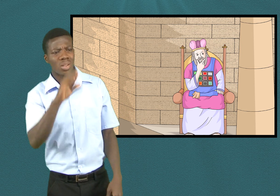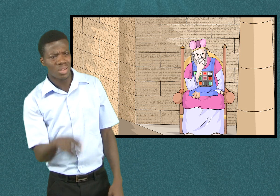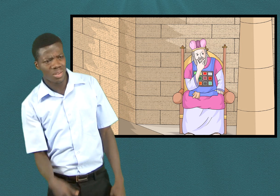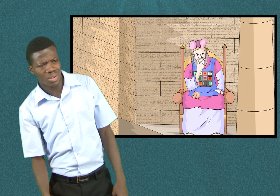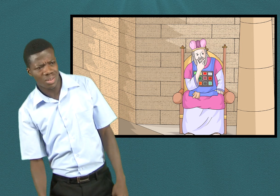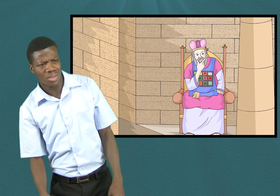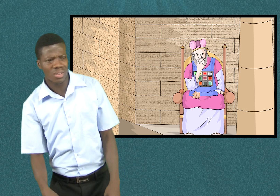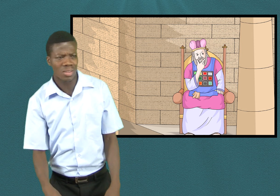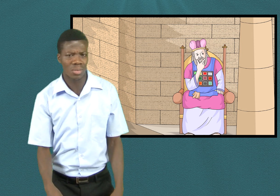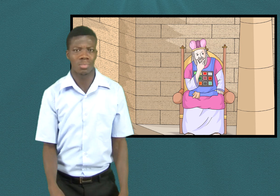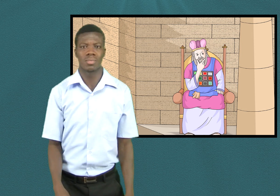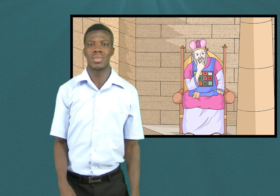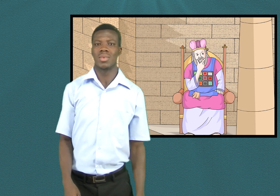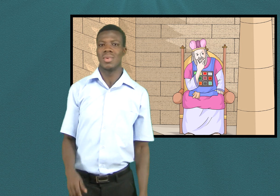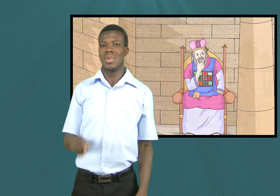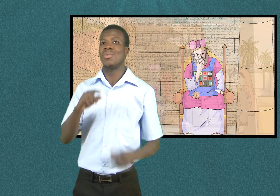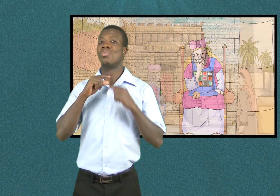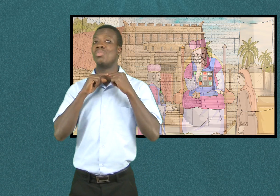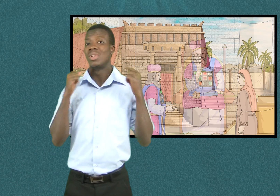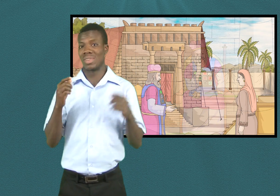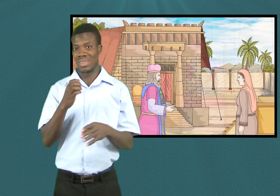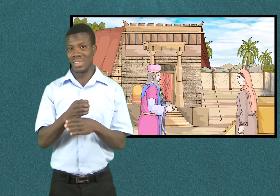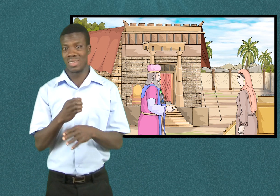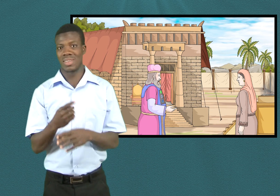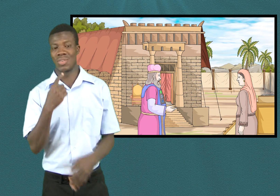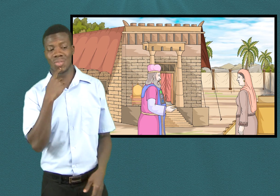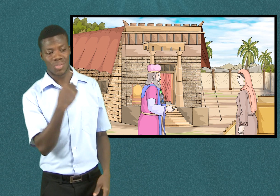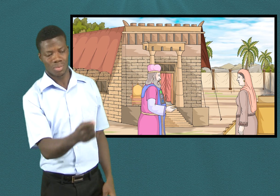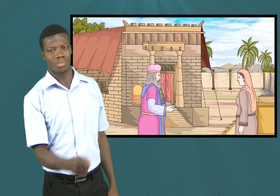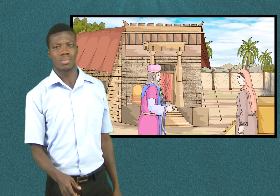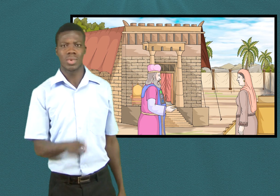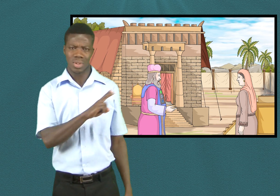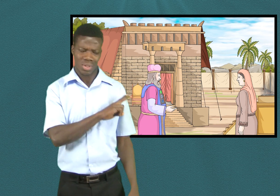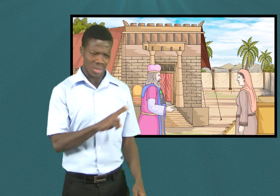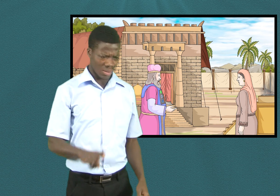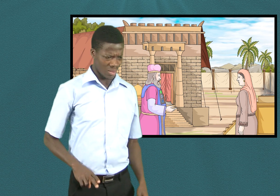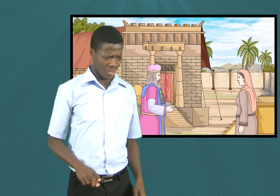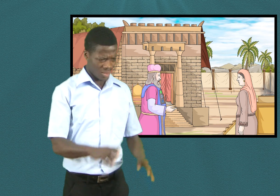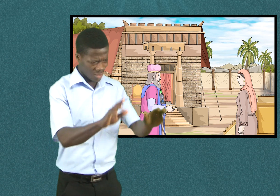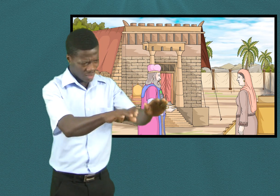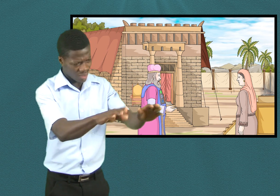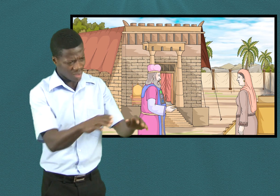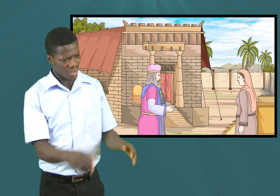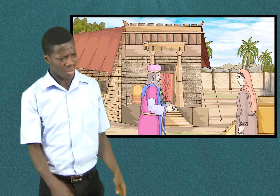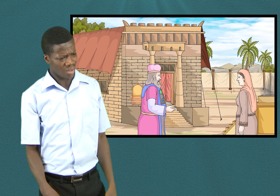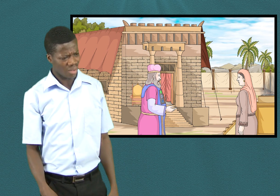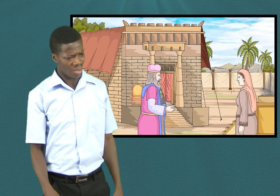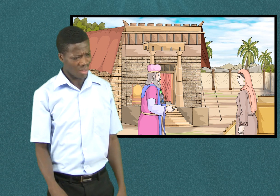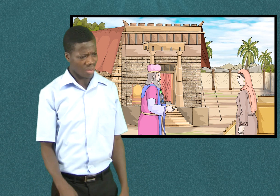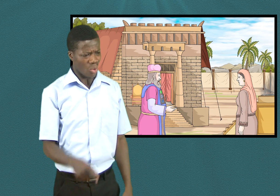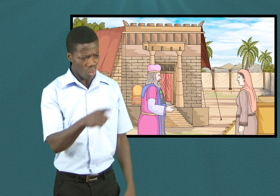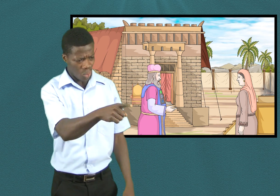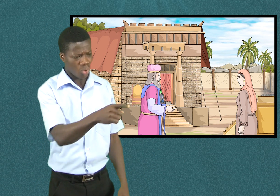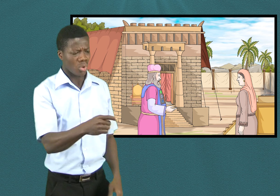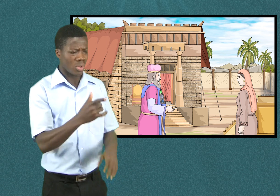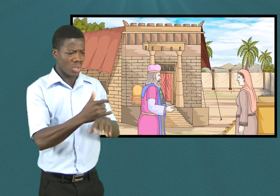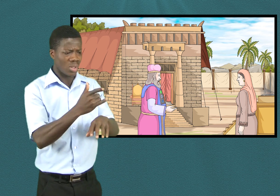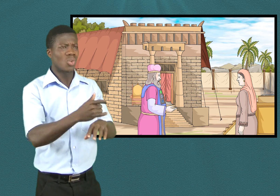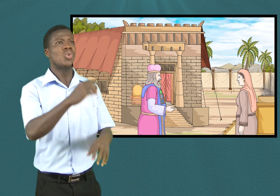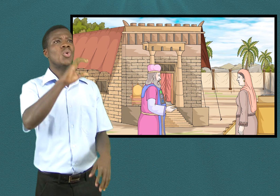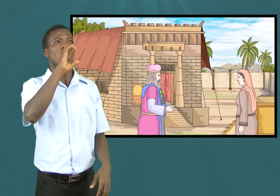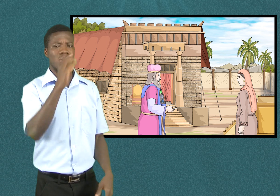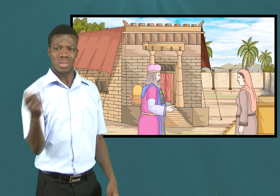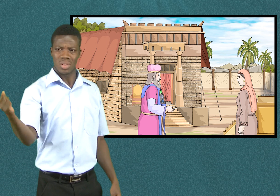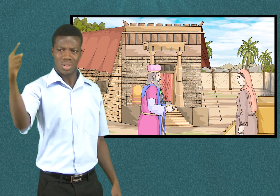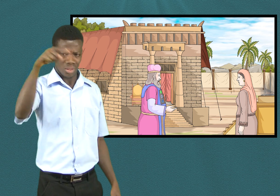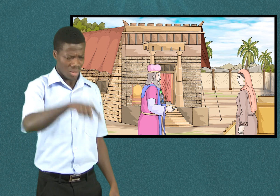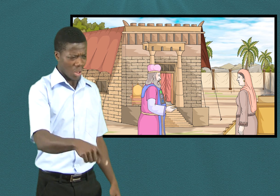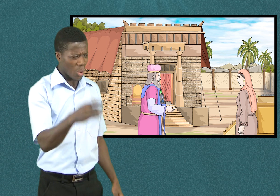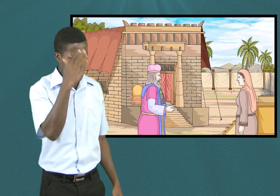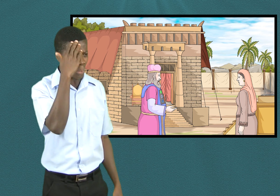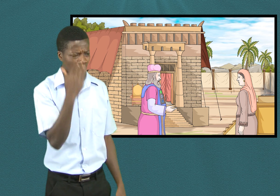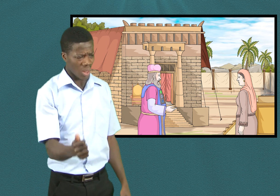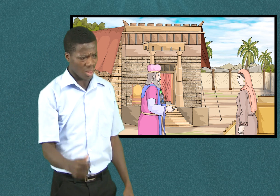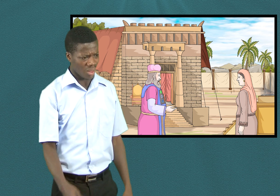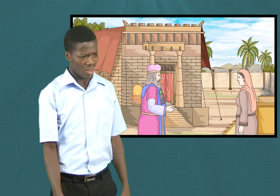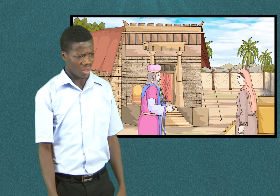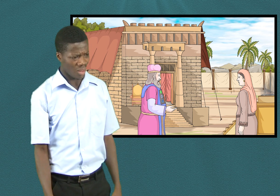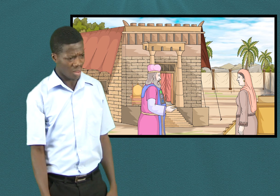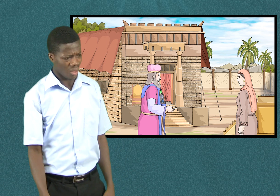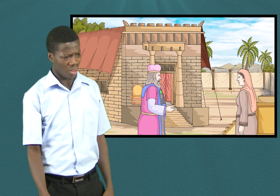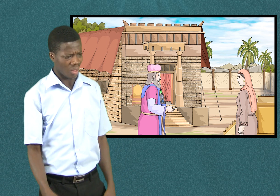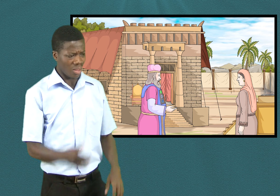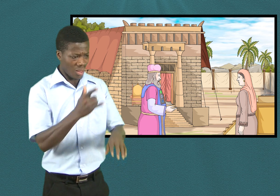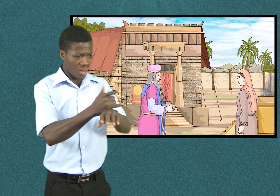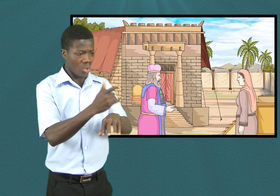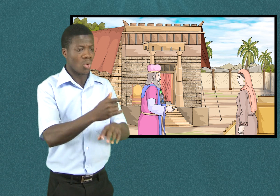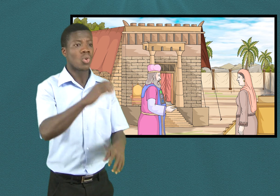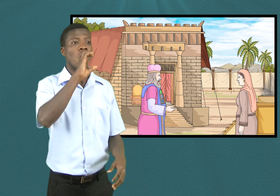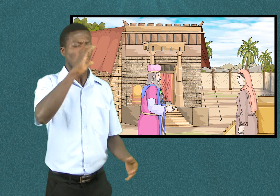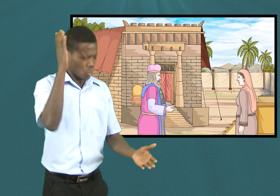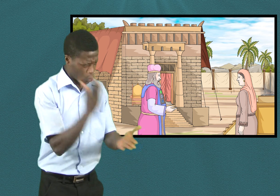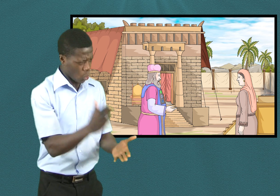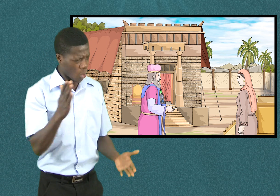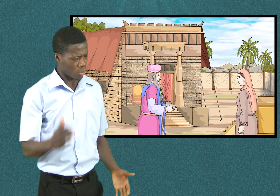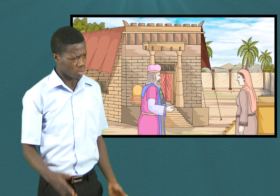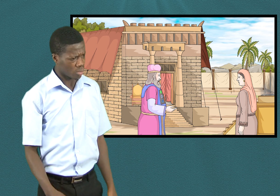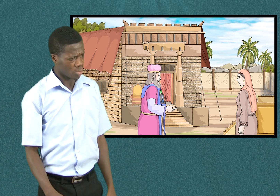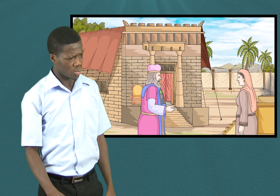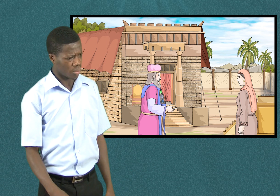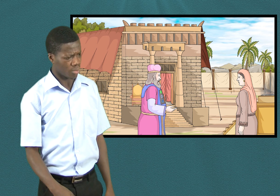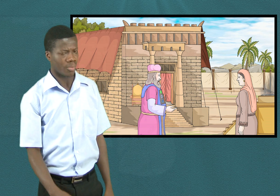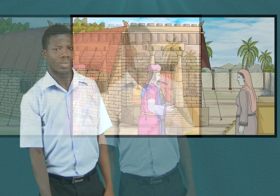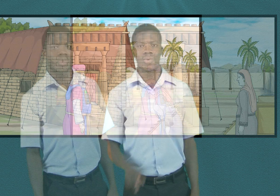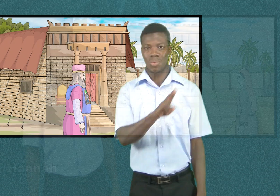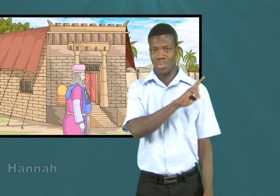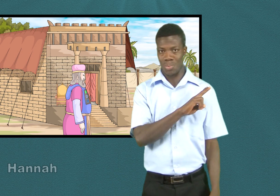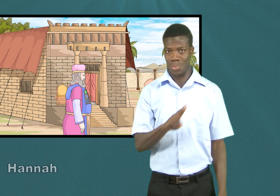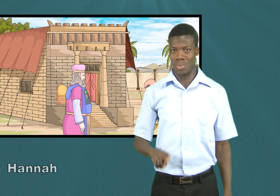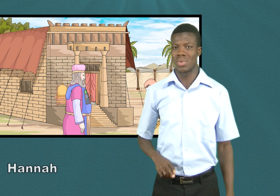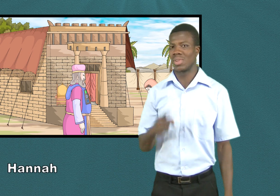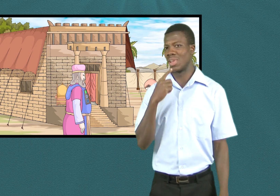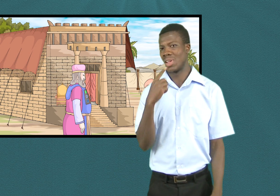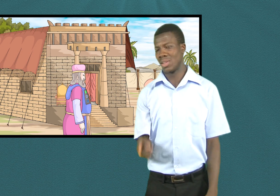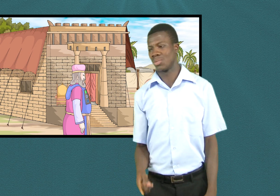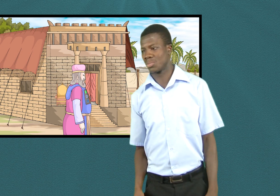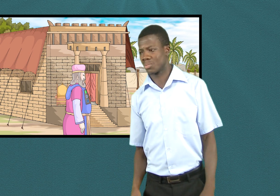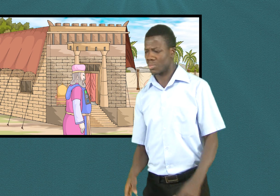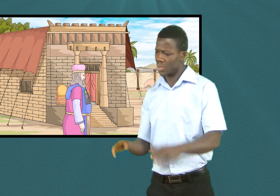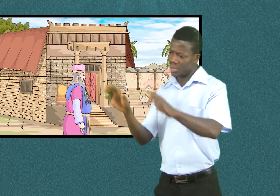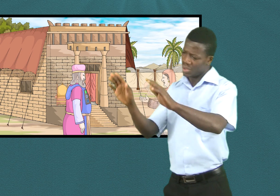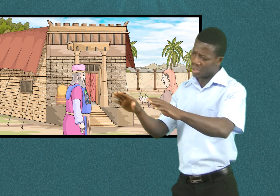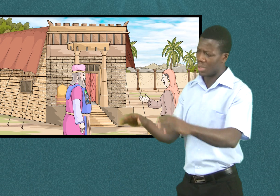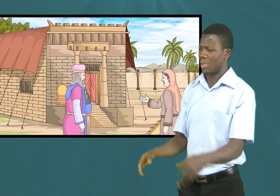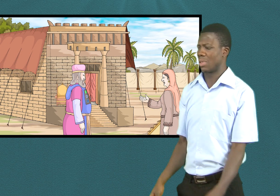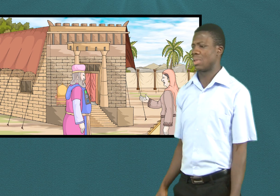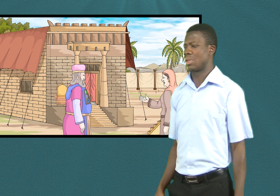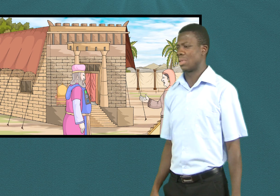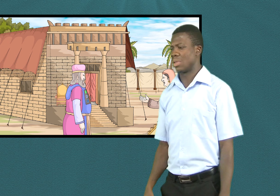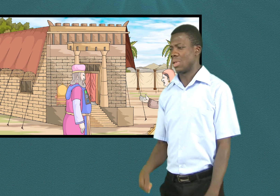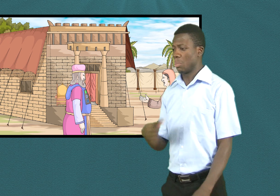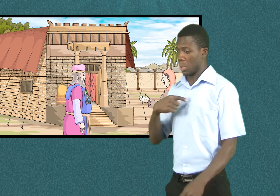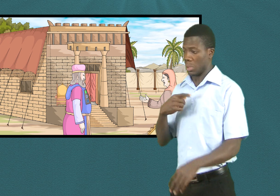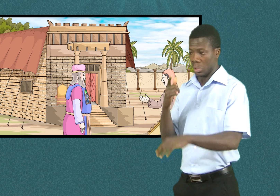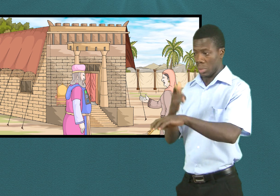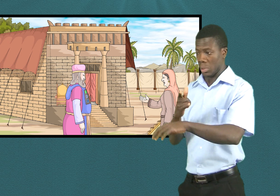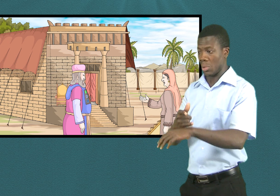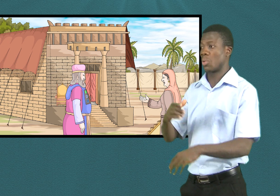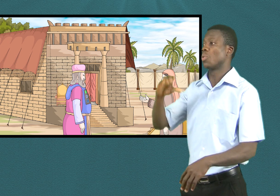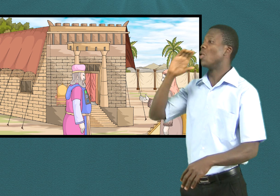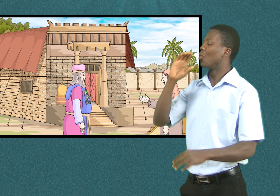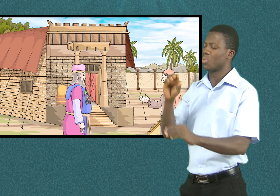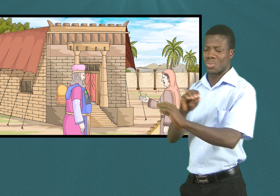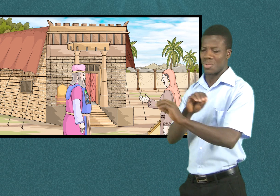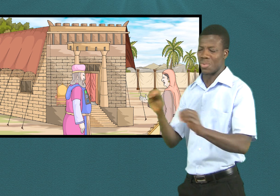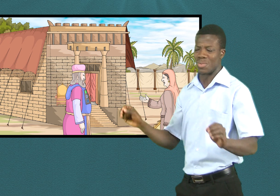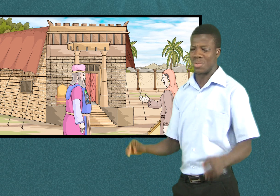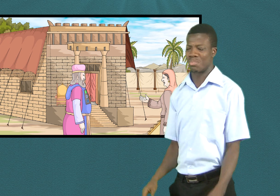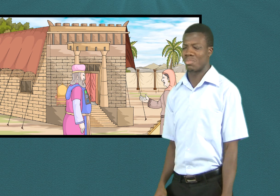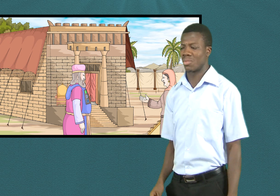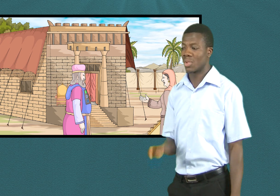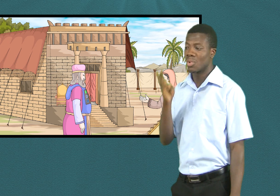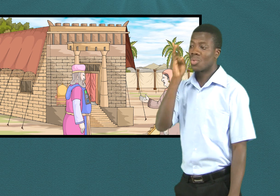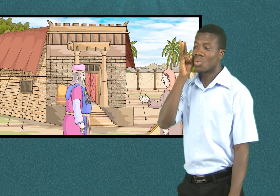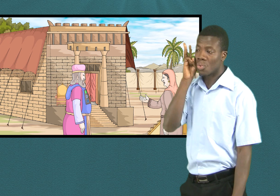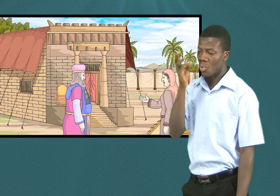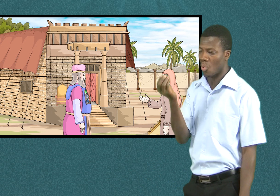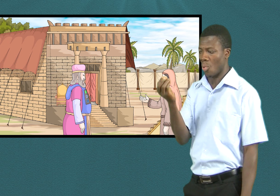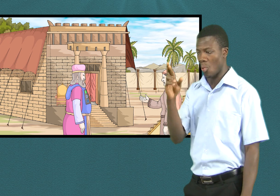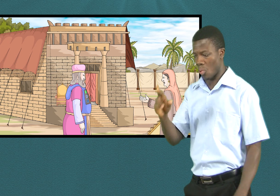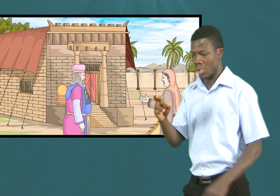So Eli thought she was drunk and said to her, “How long will you be drunk? Put away your wine!” “No, my lord,” Hannah replied.